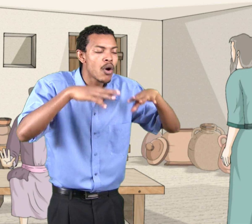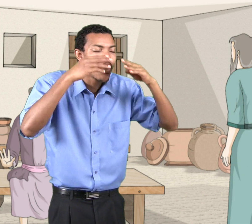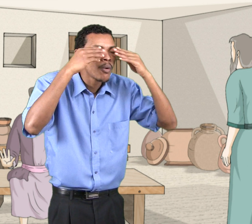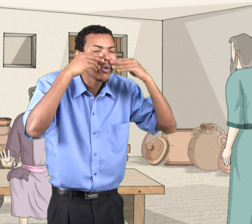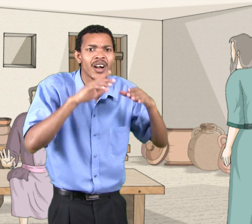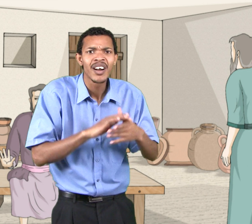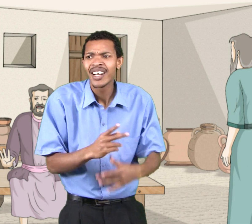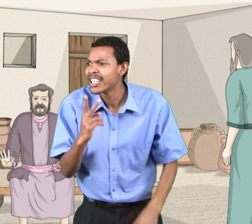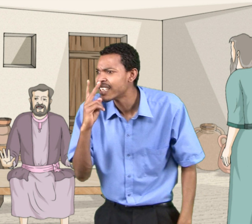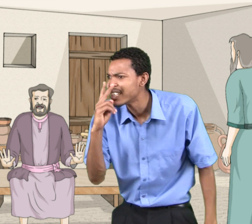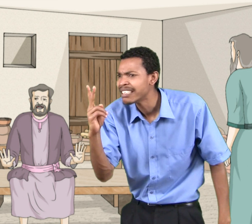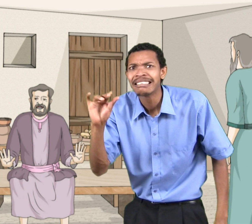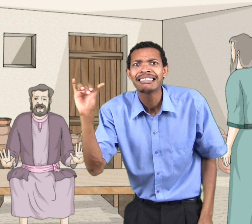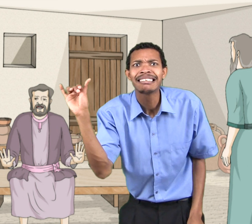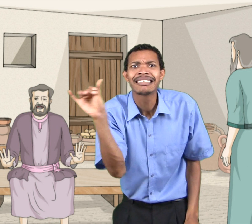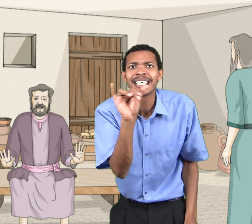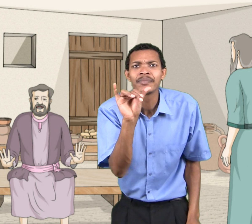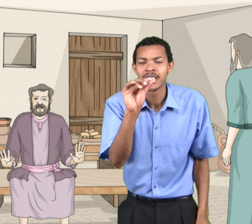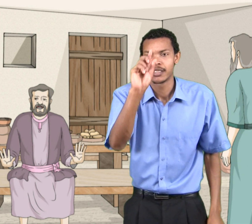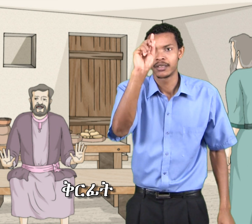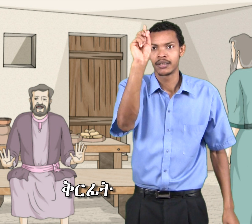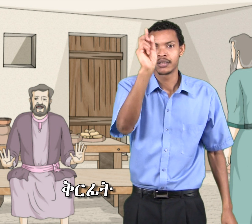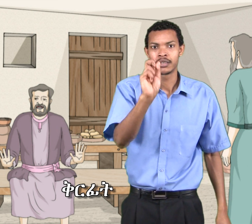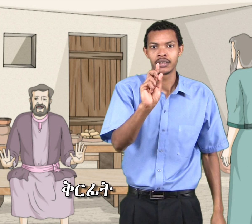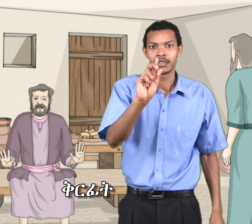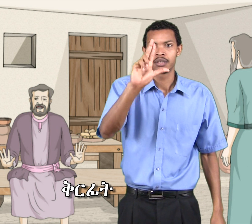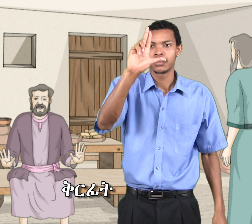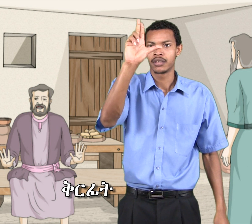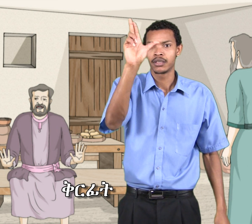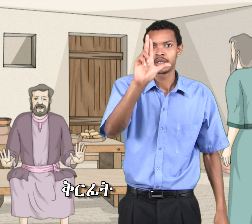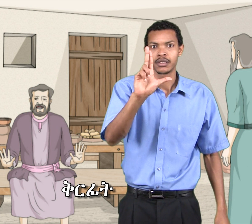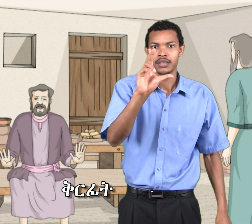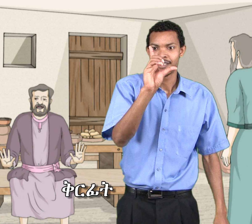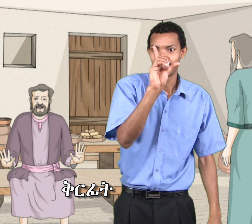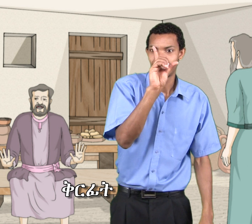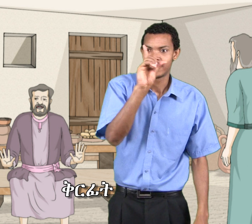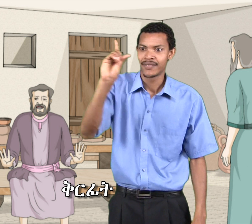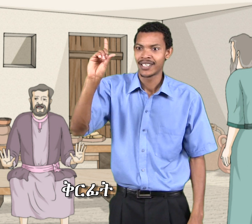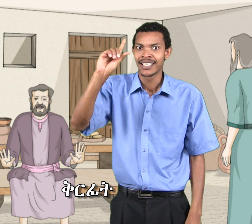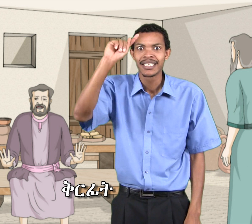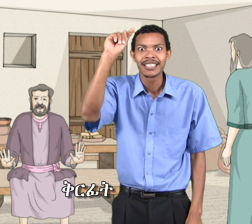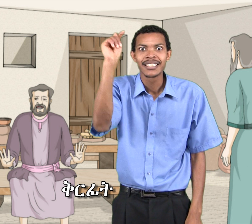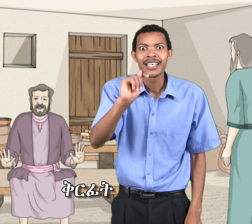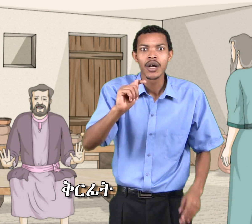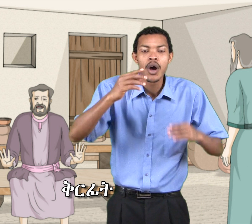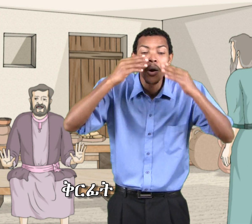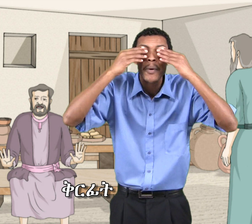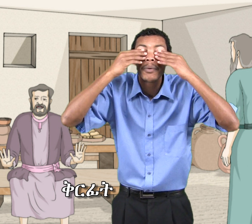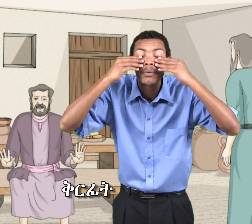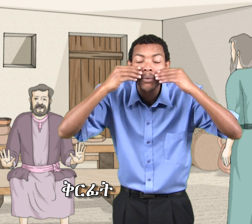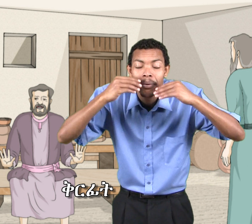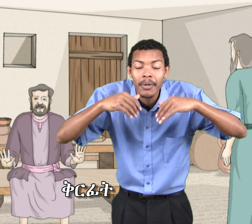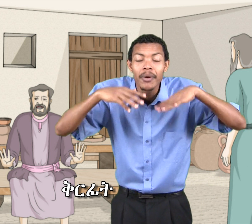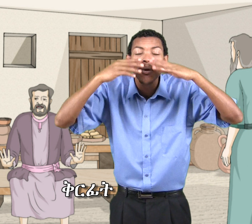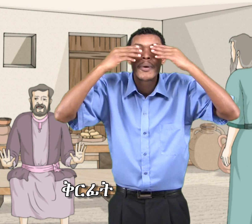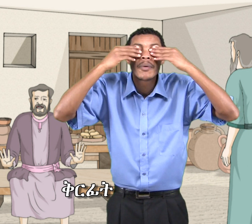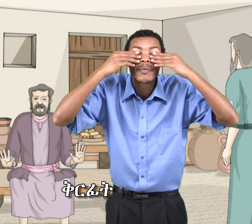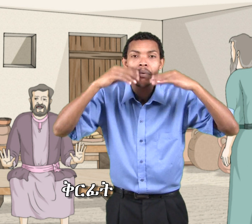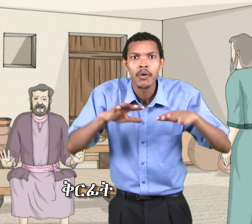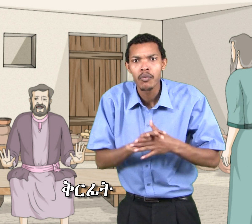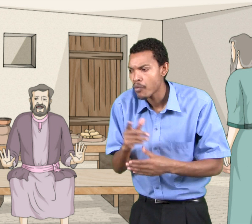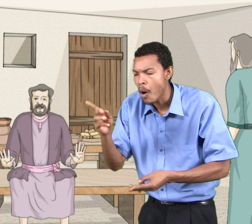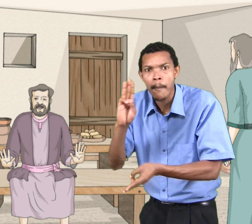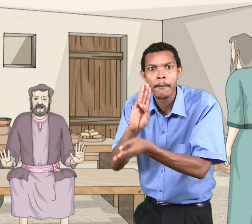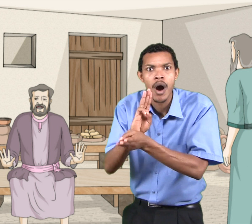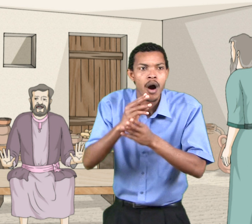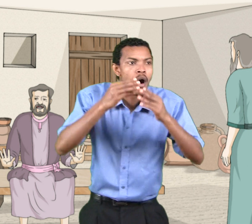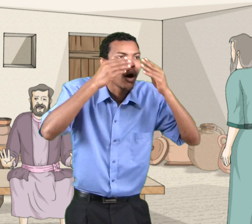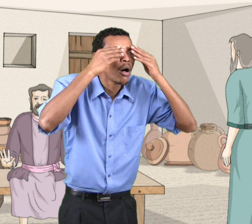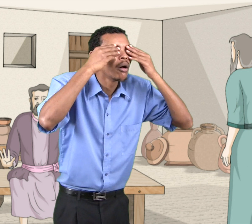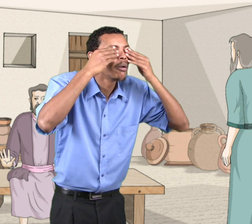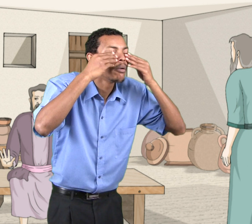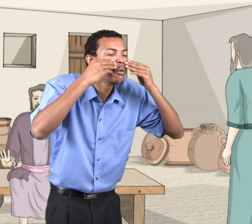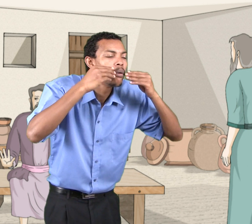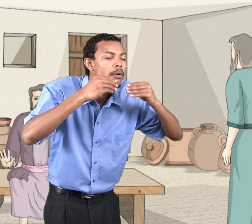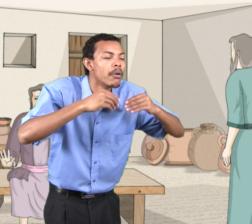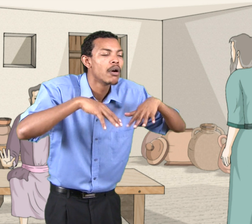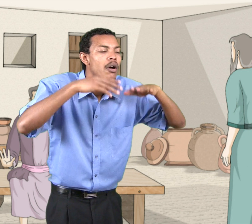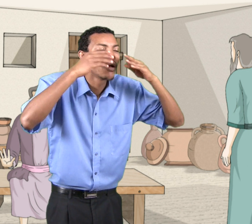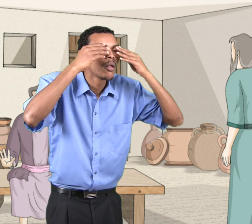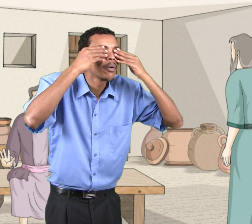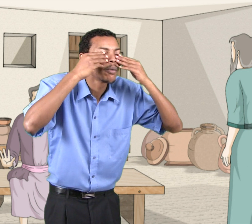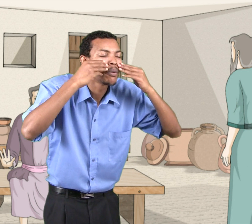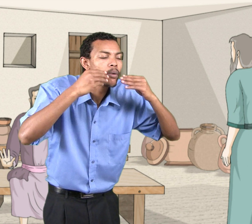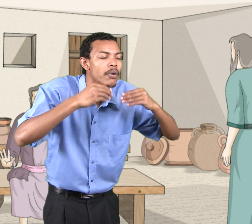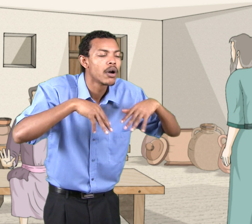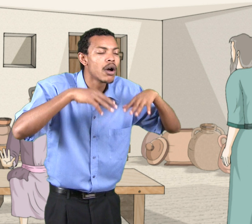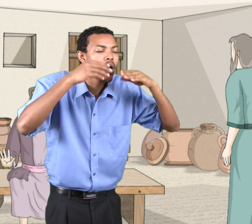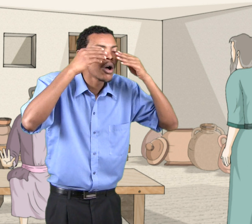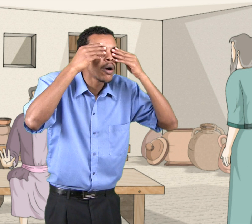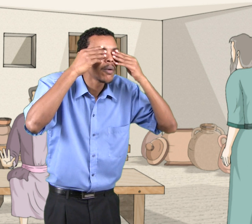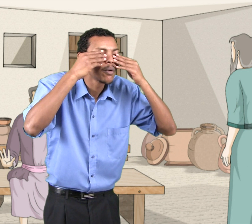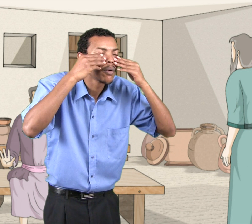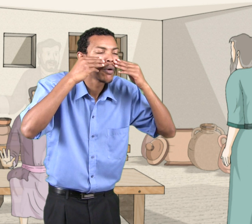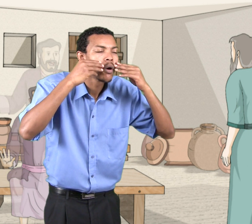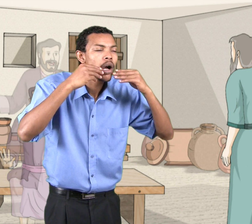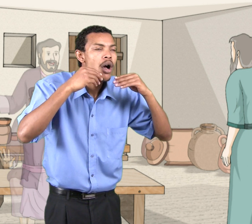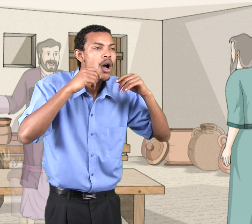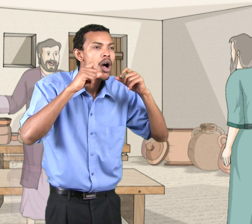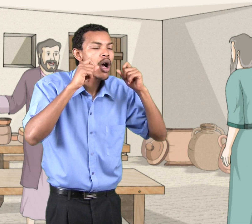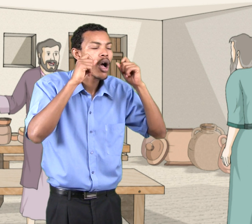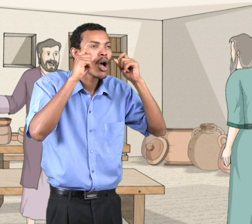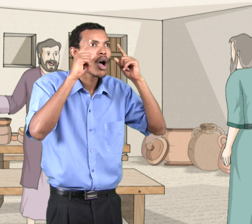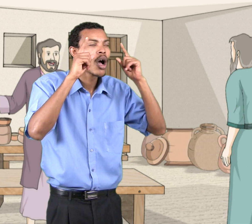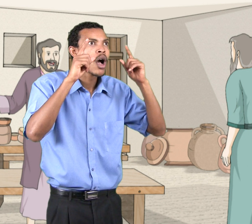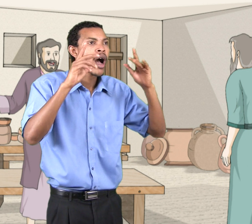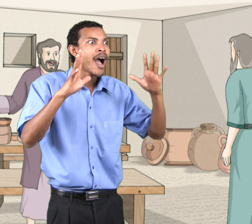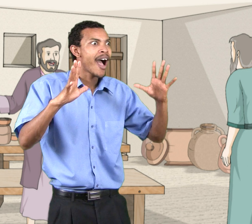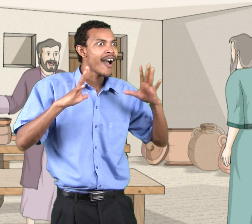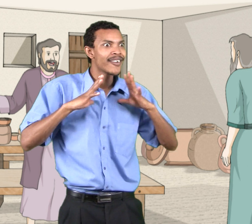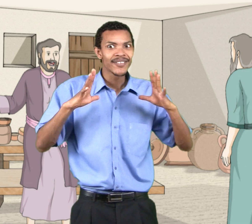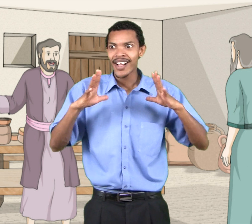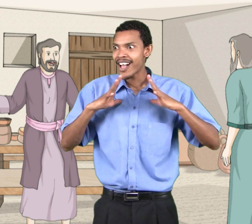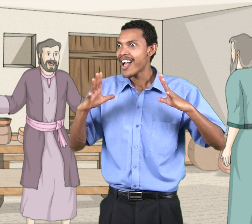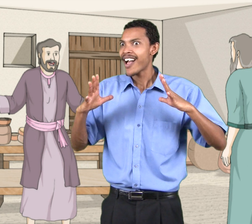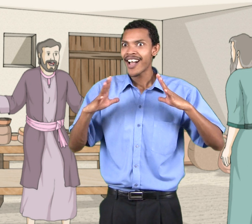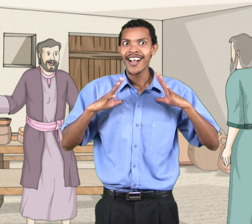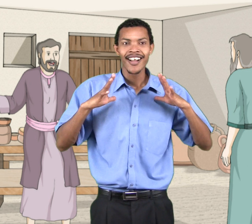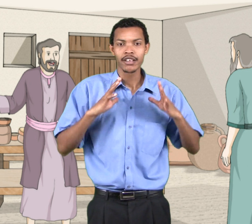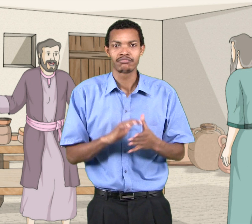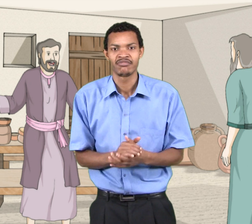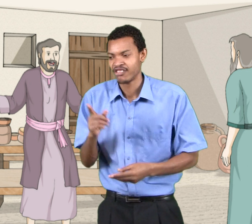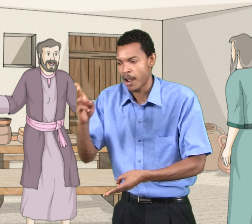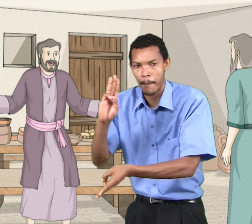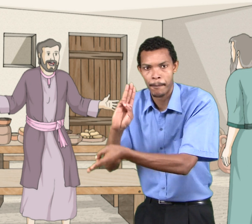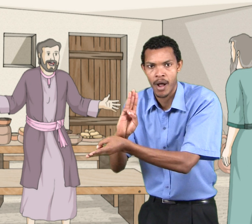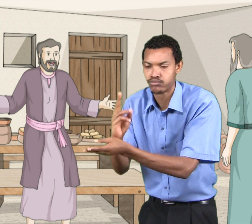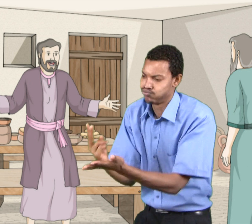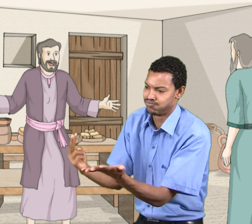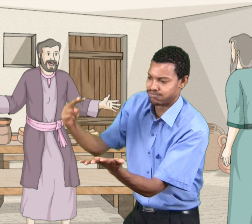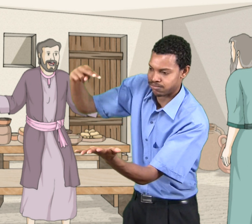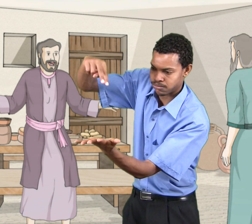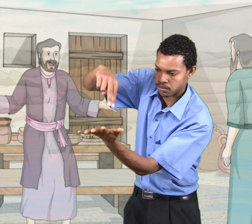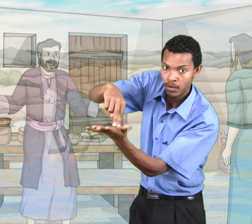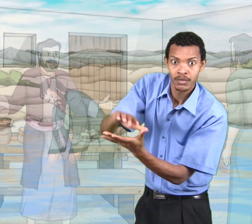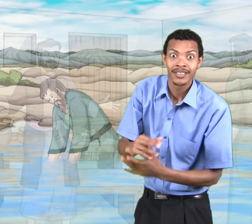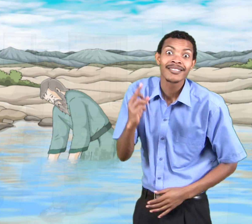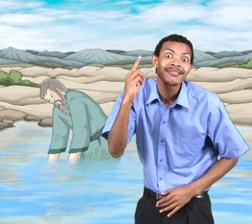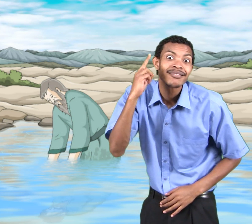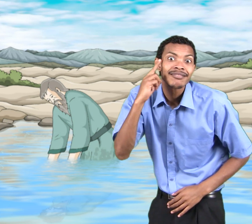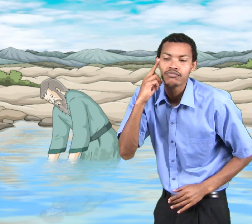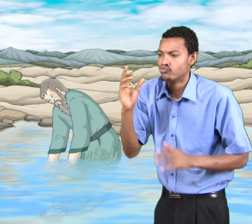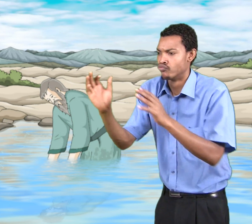At that instant, something like scales fell from Saul’s eyes, and his sight was restored.